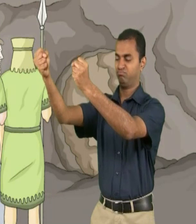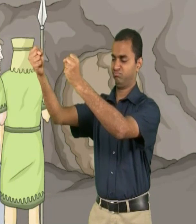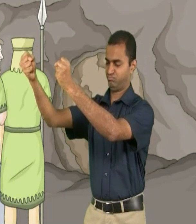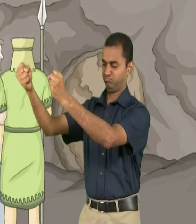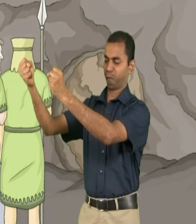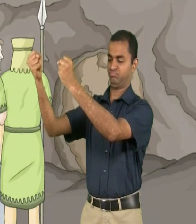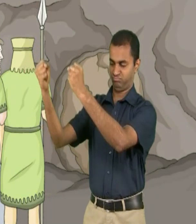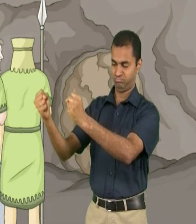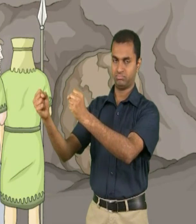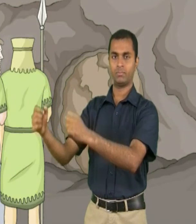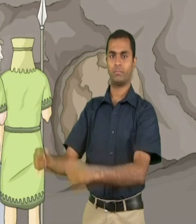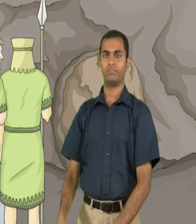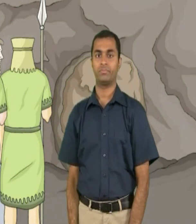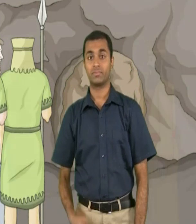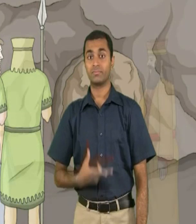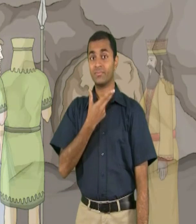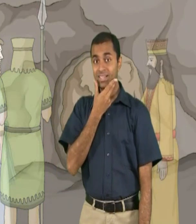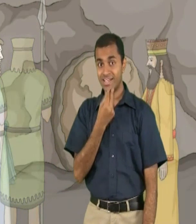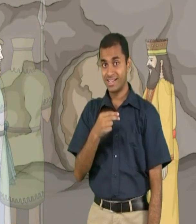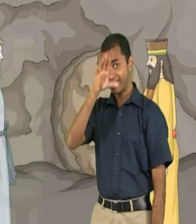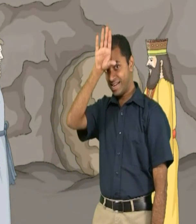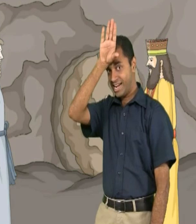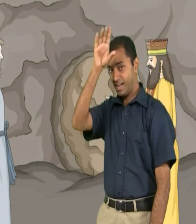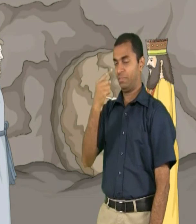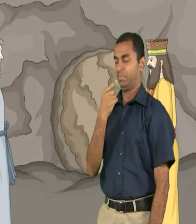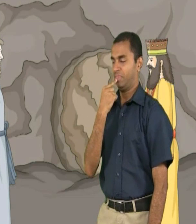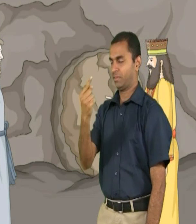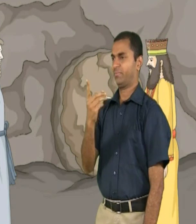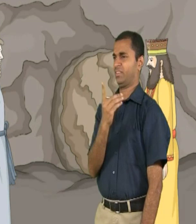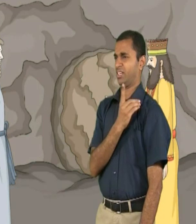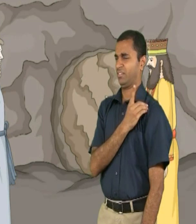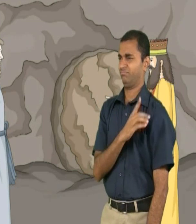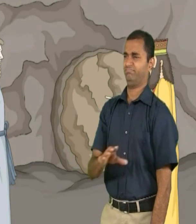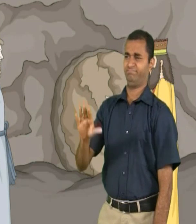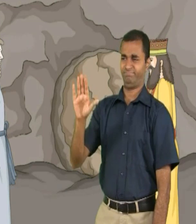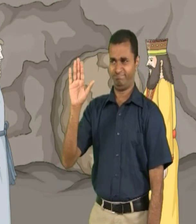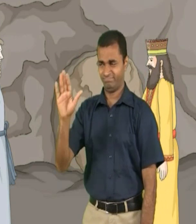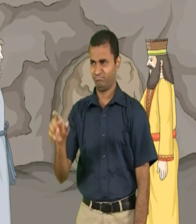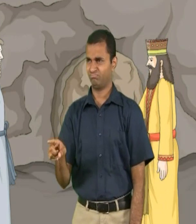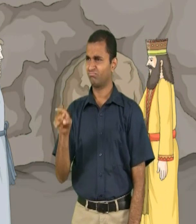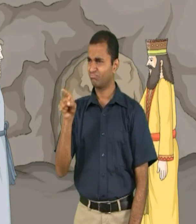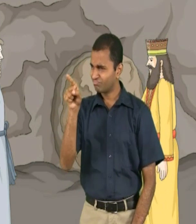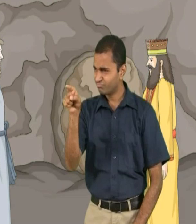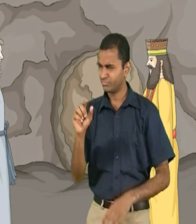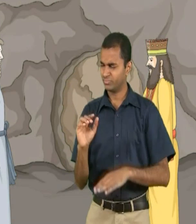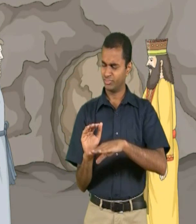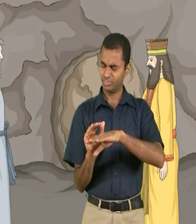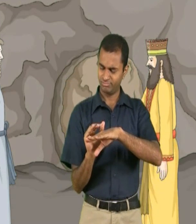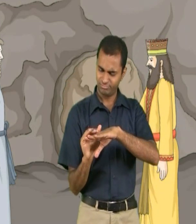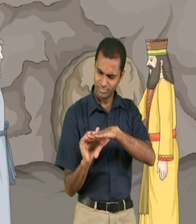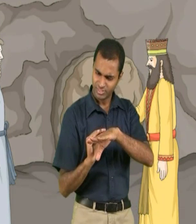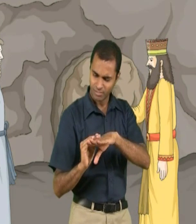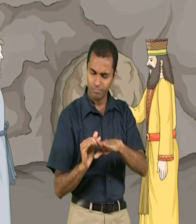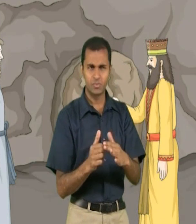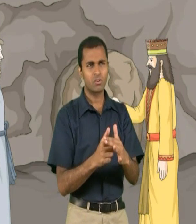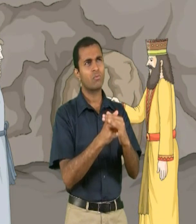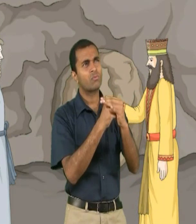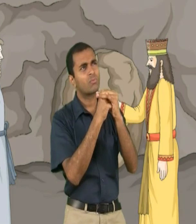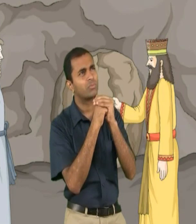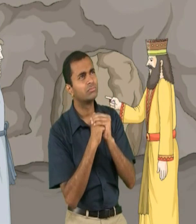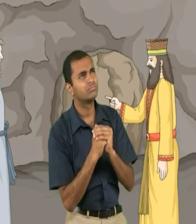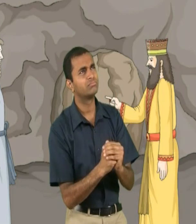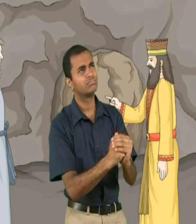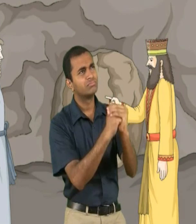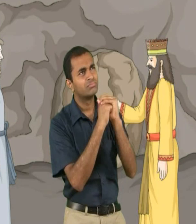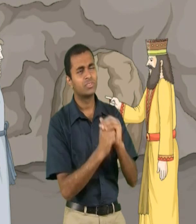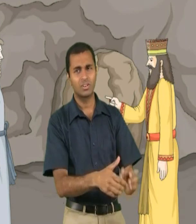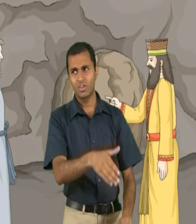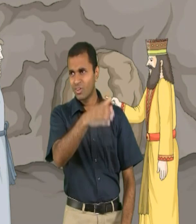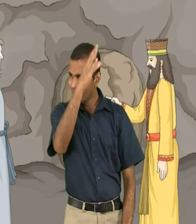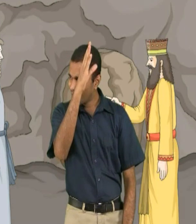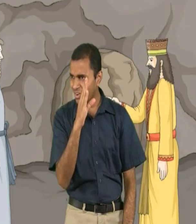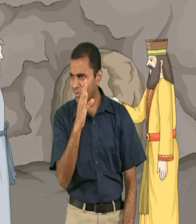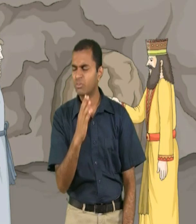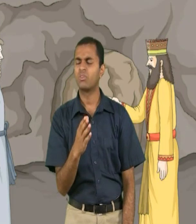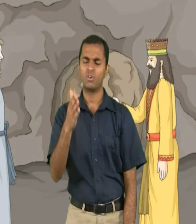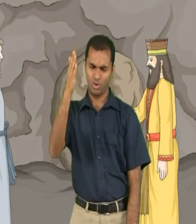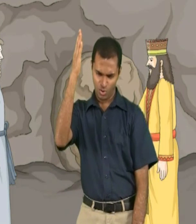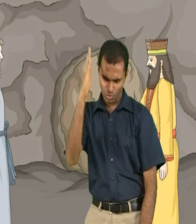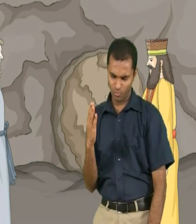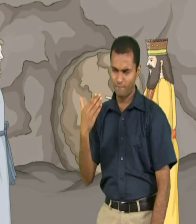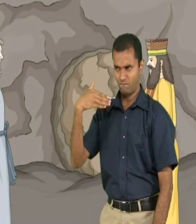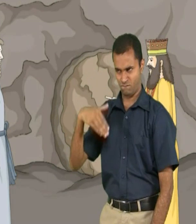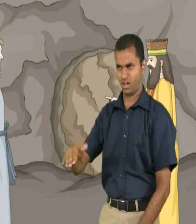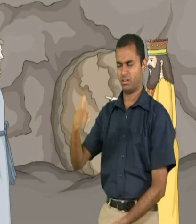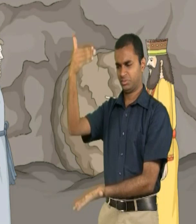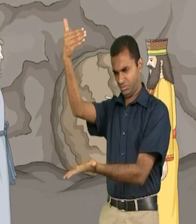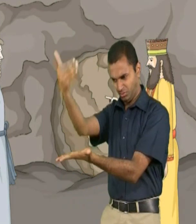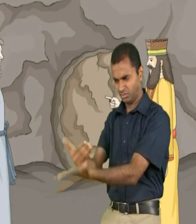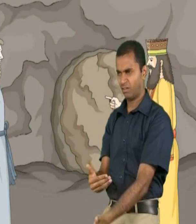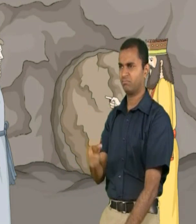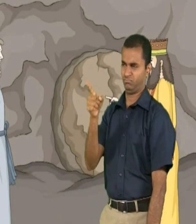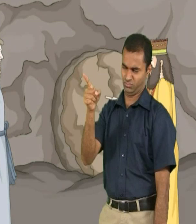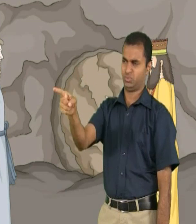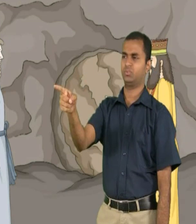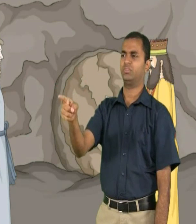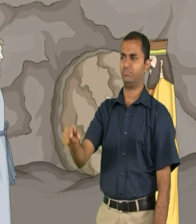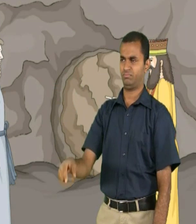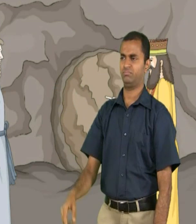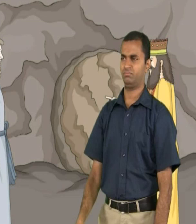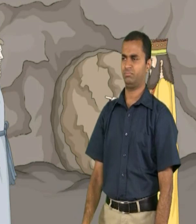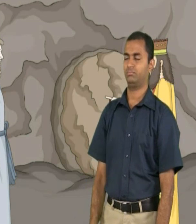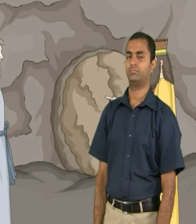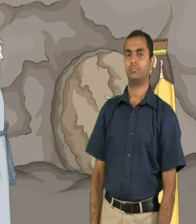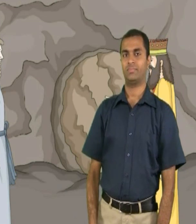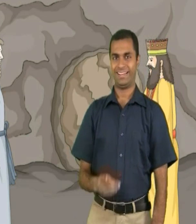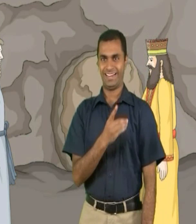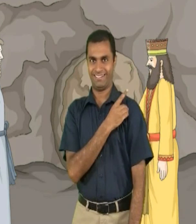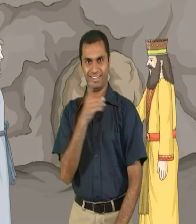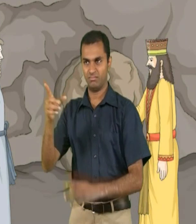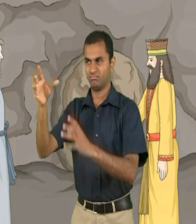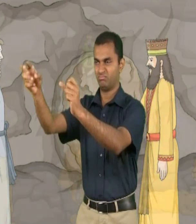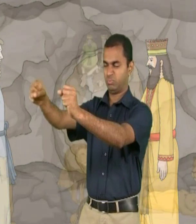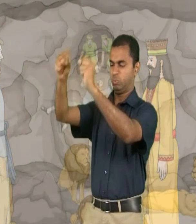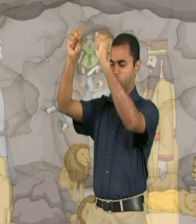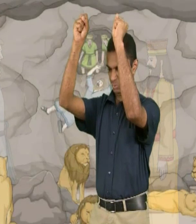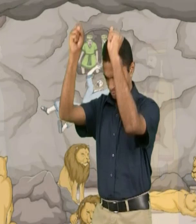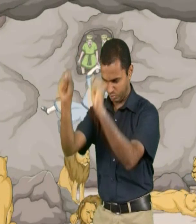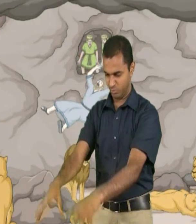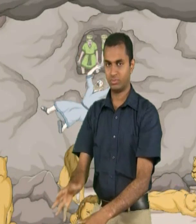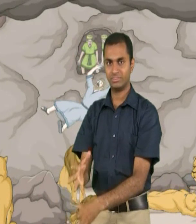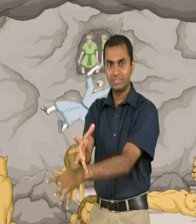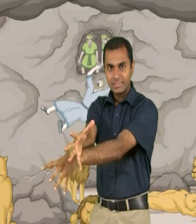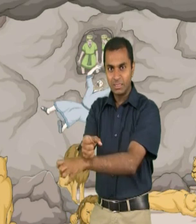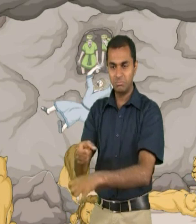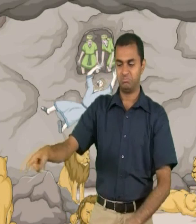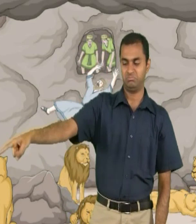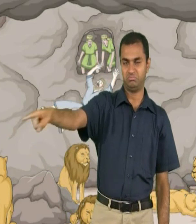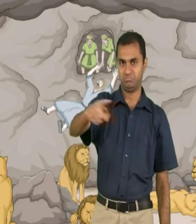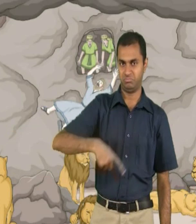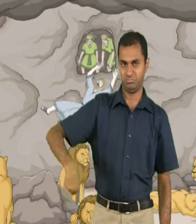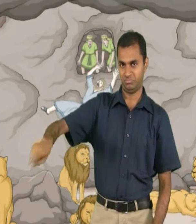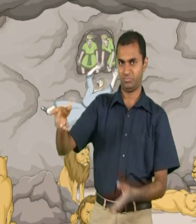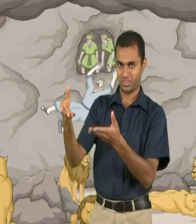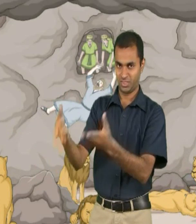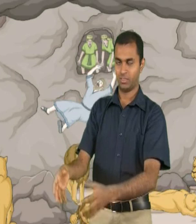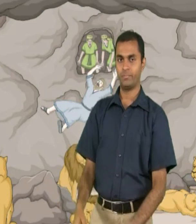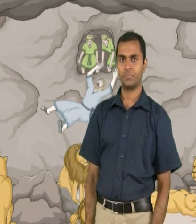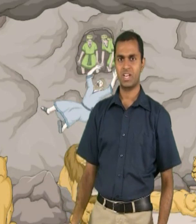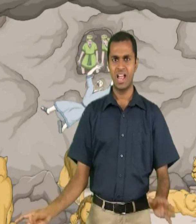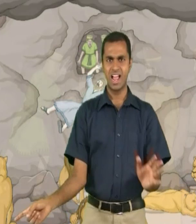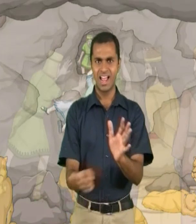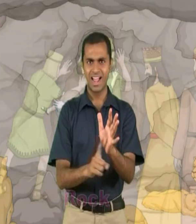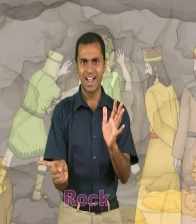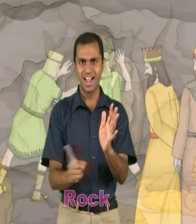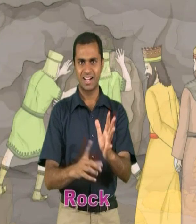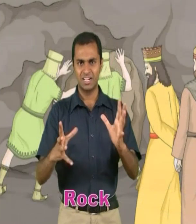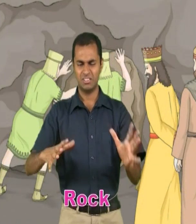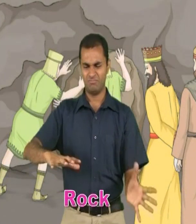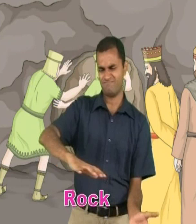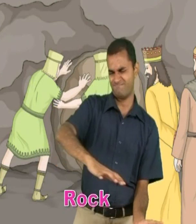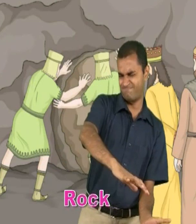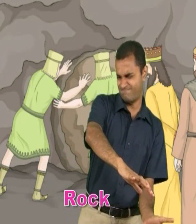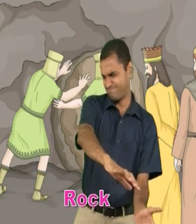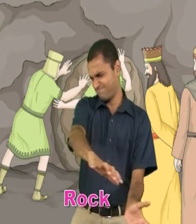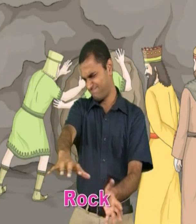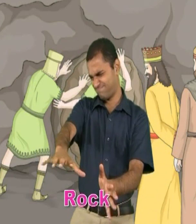The king said to Daniel, “May your God, whom you serve continually, deliver you!”